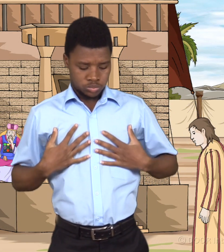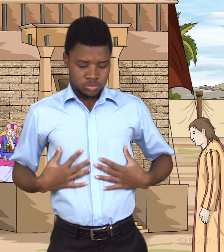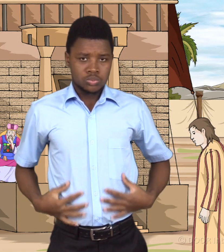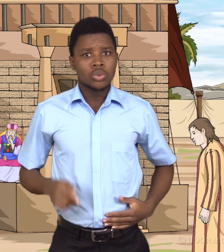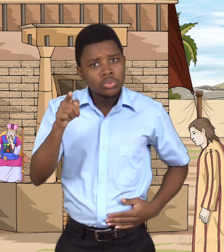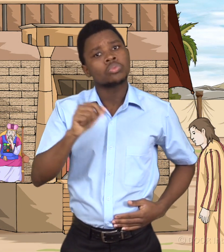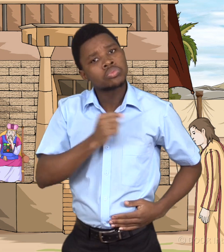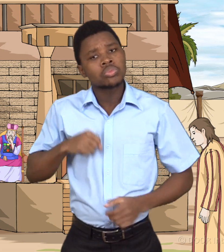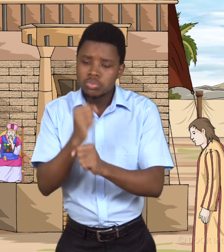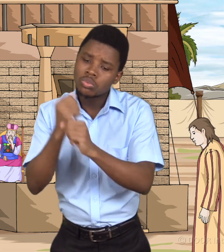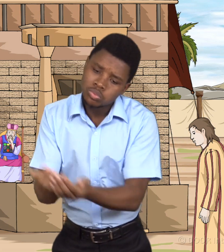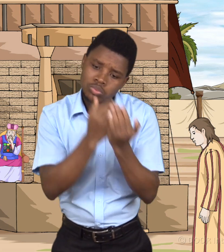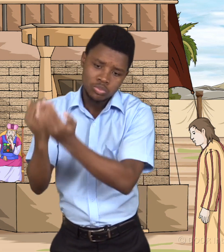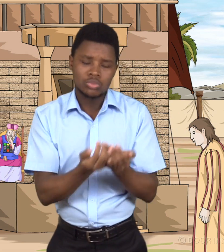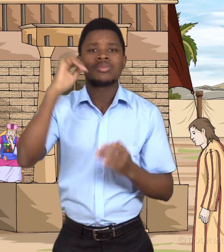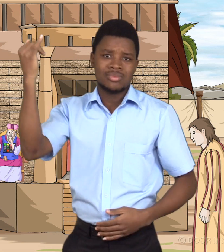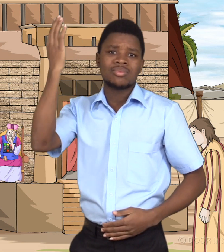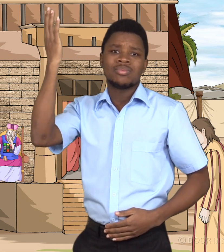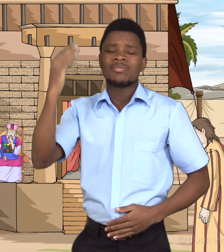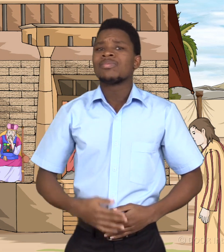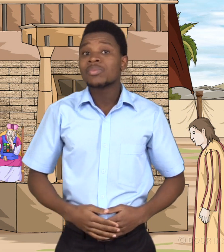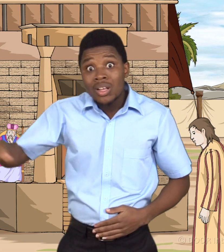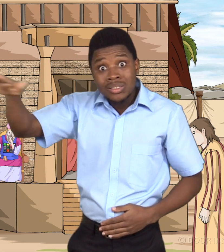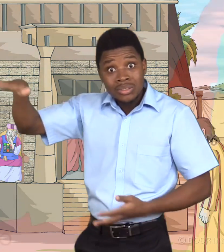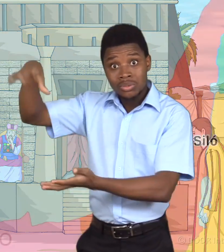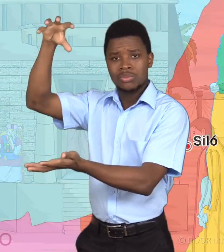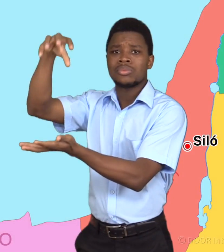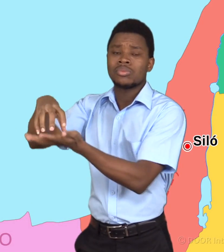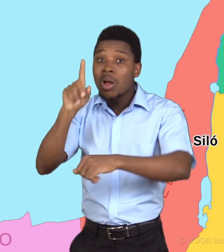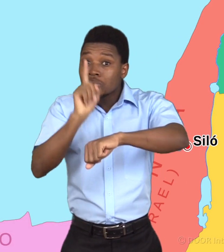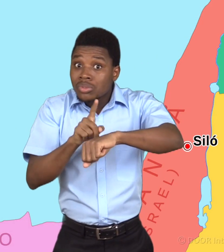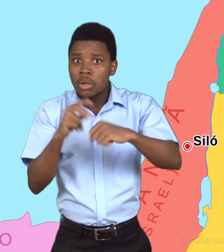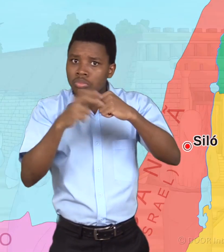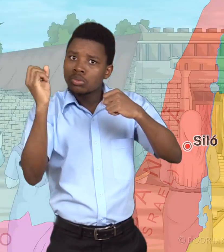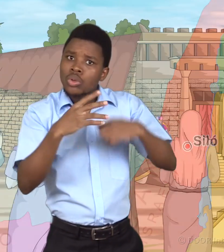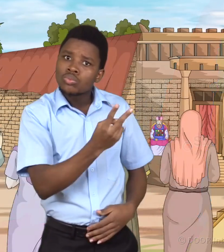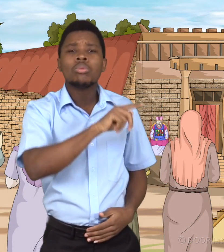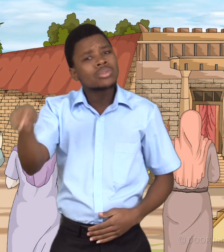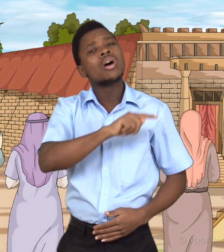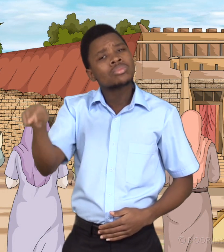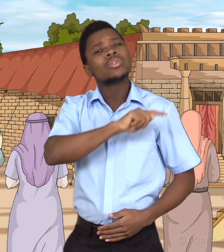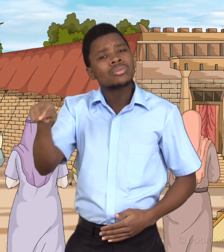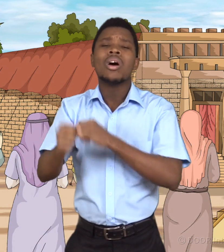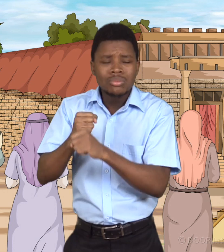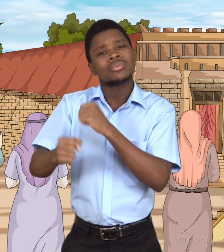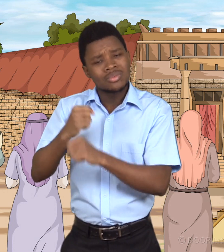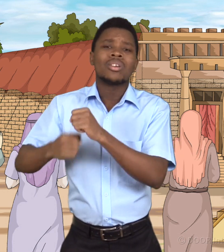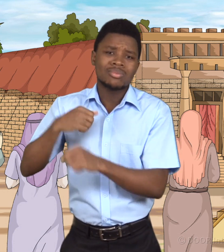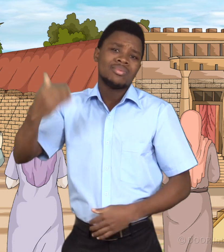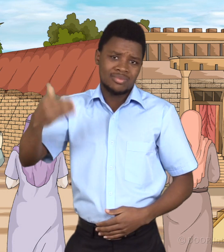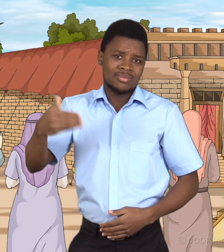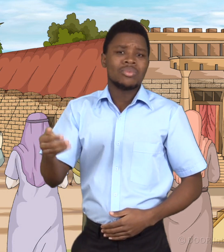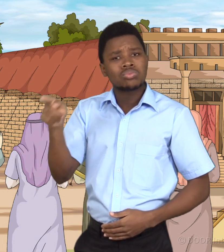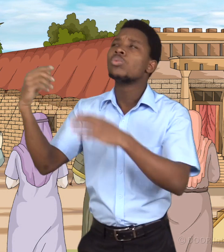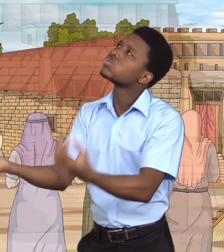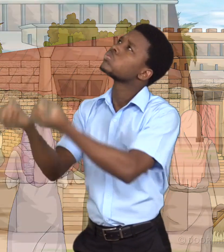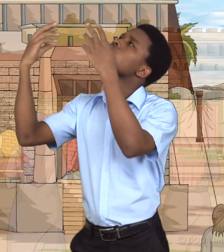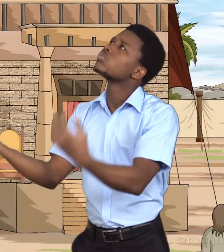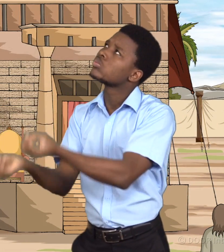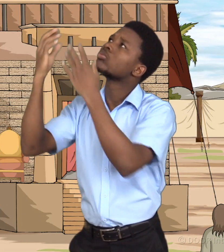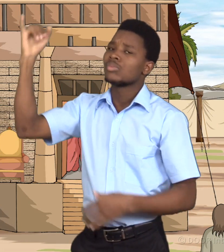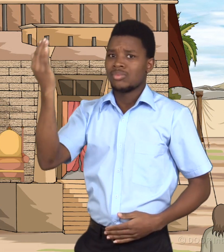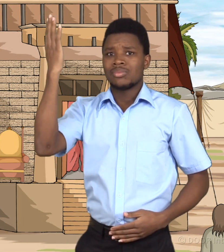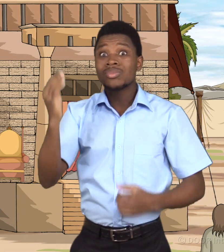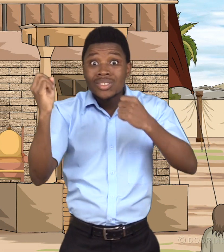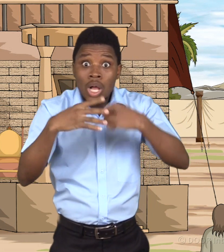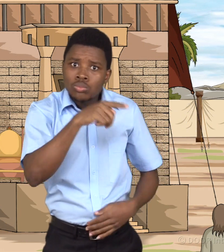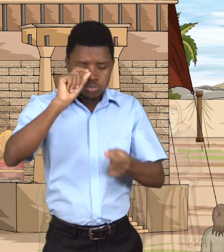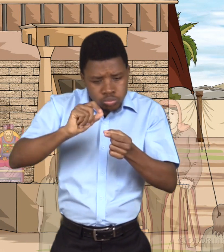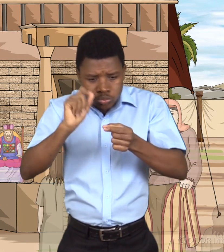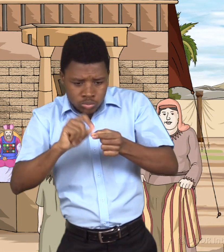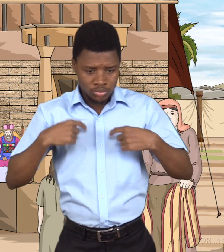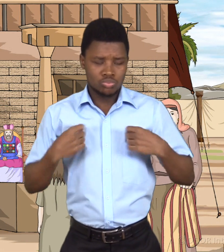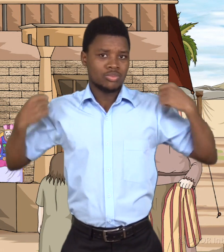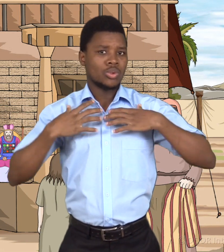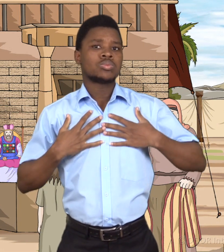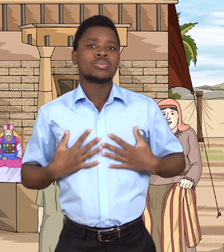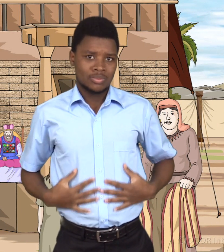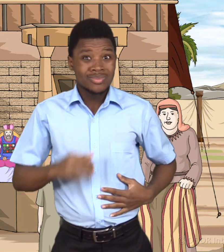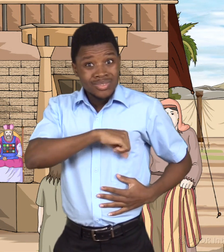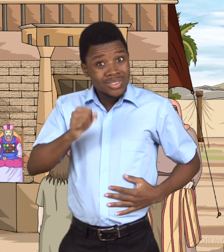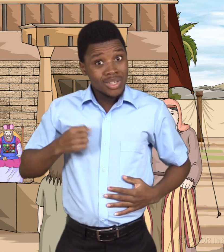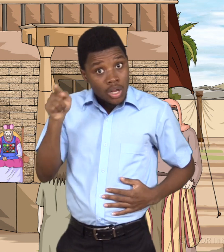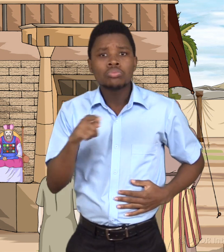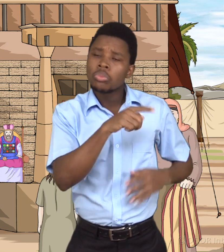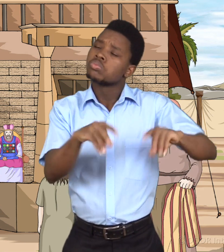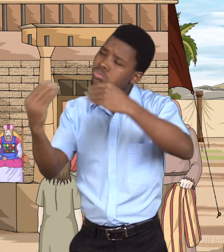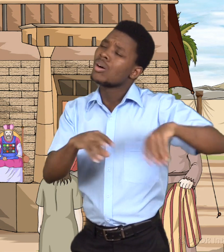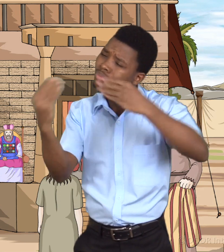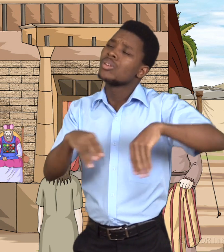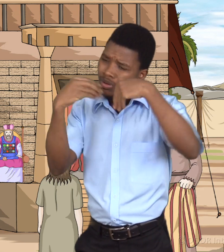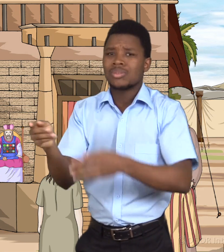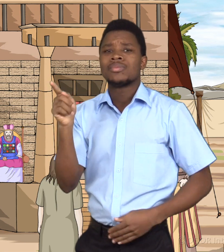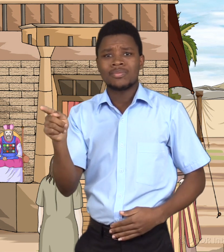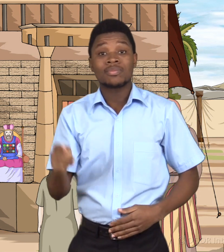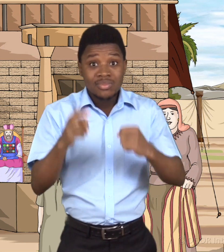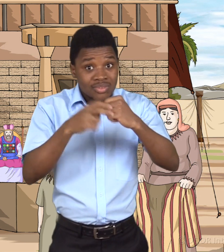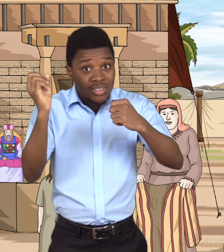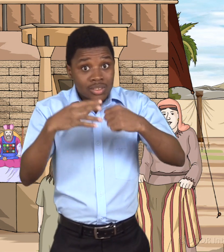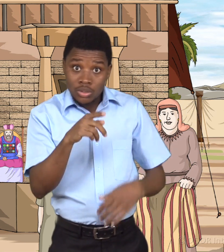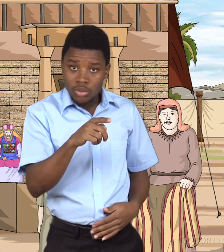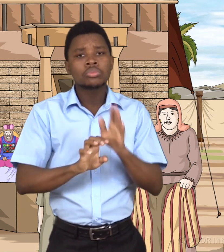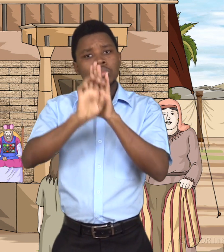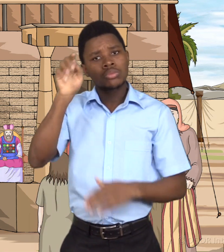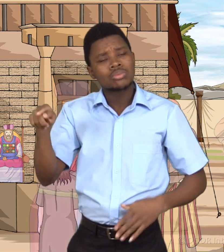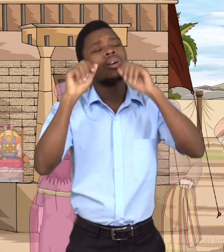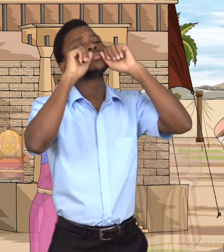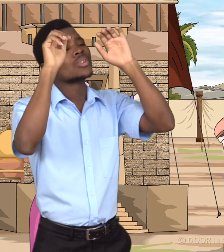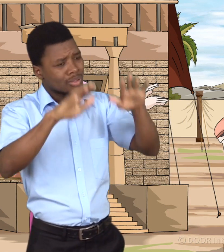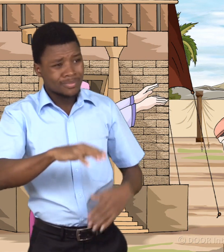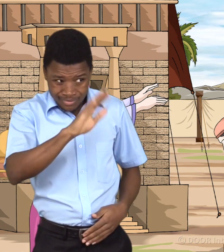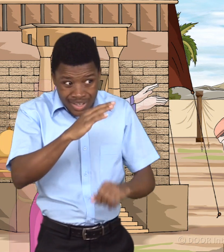Each year his mother would make him a little robe and bring it to him when she went with her husband to offer the annual sacrifice.